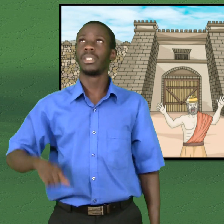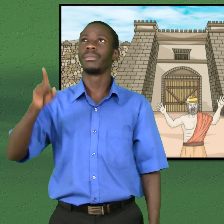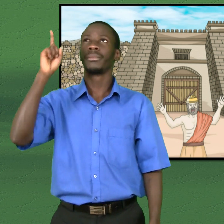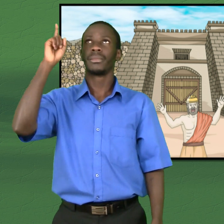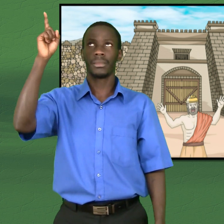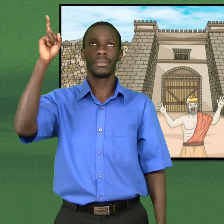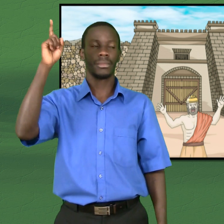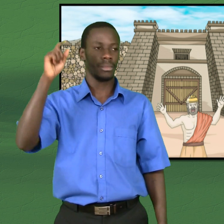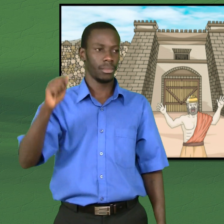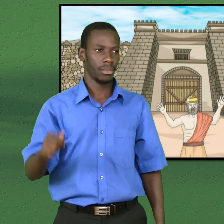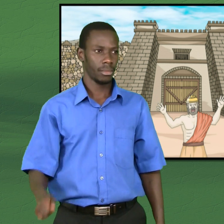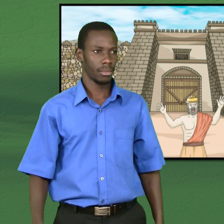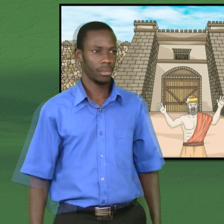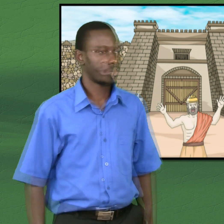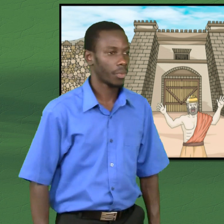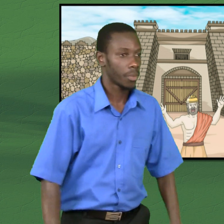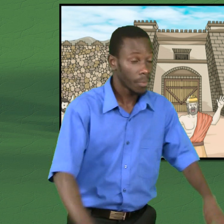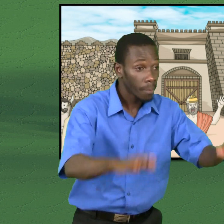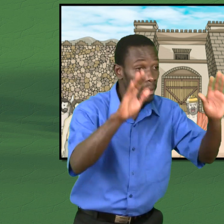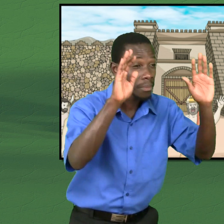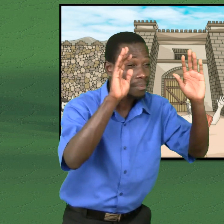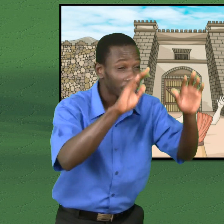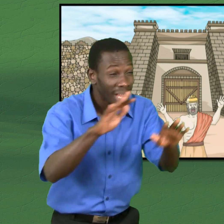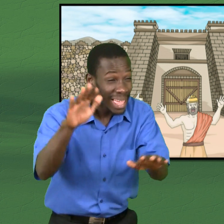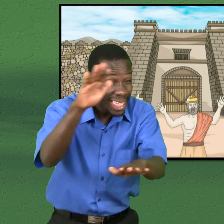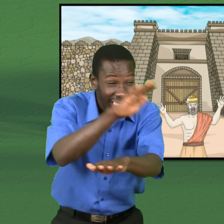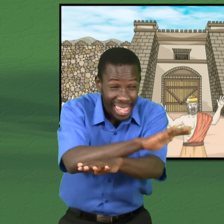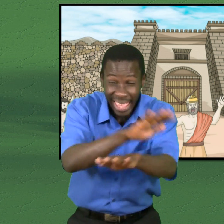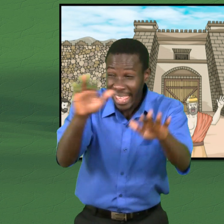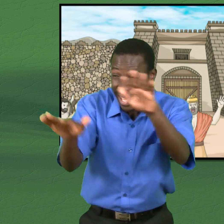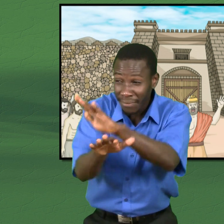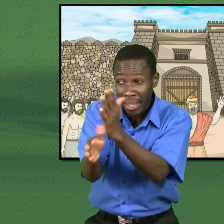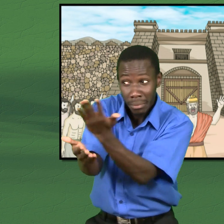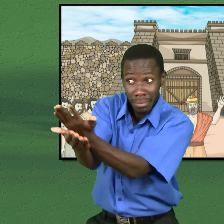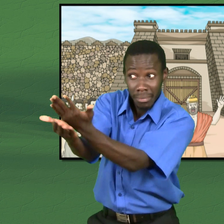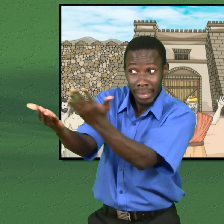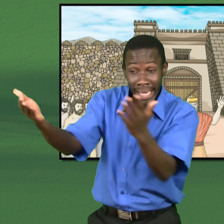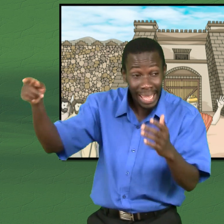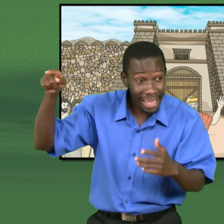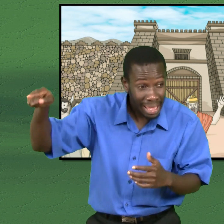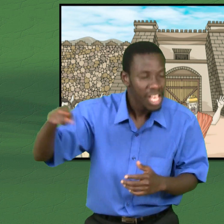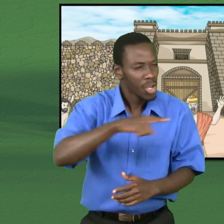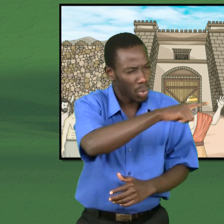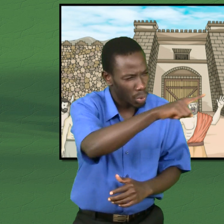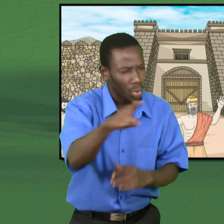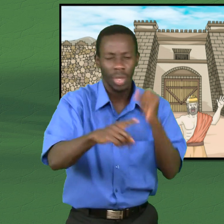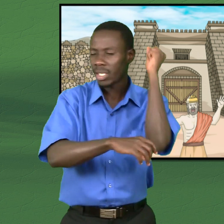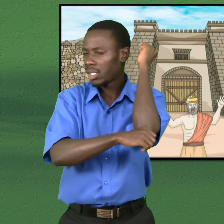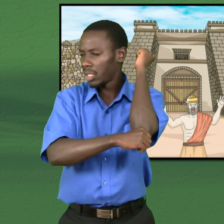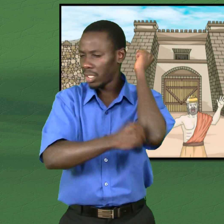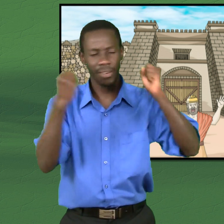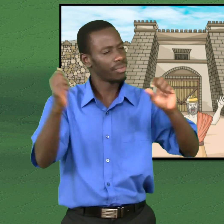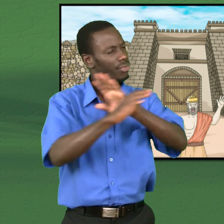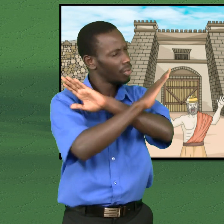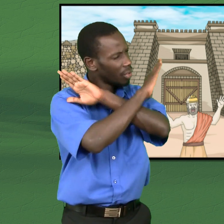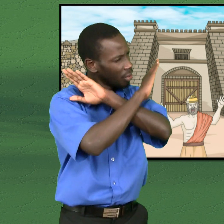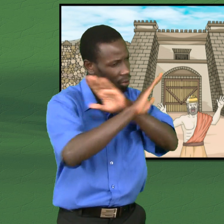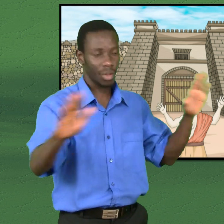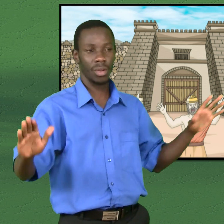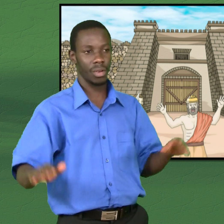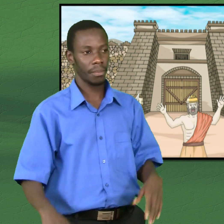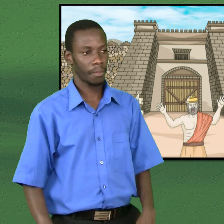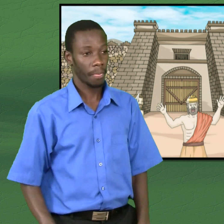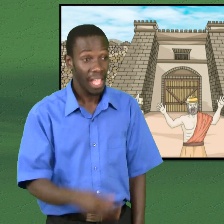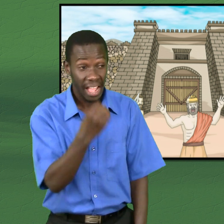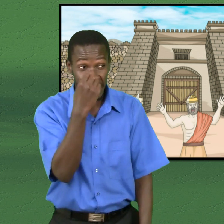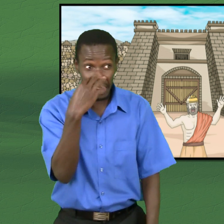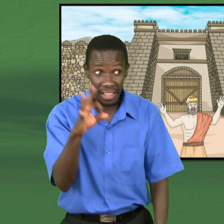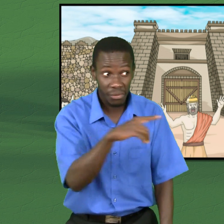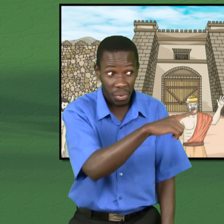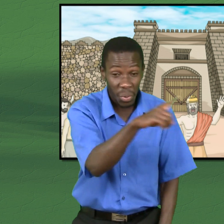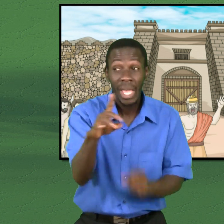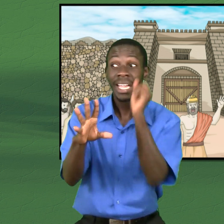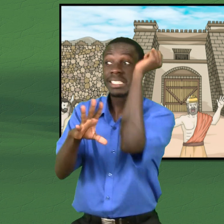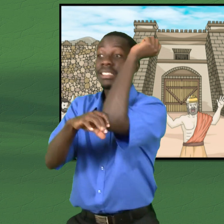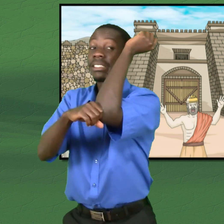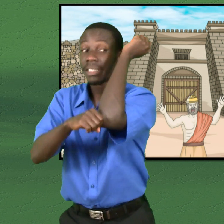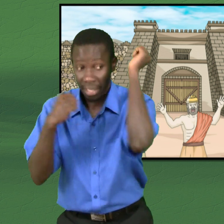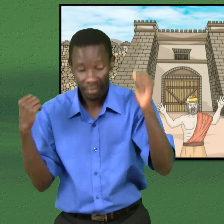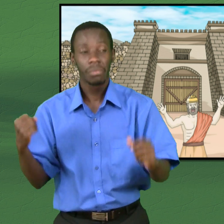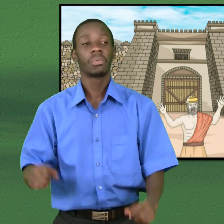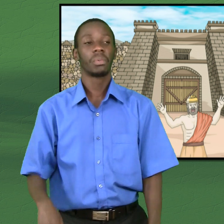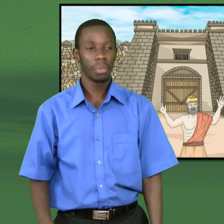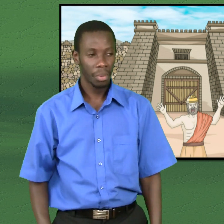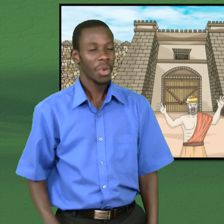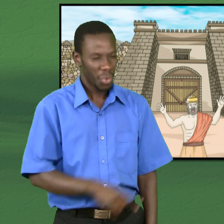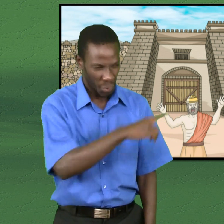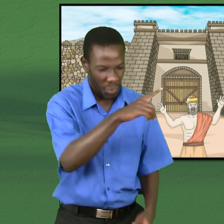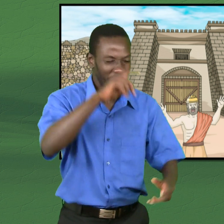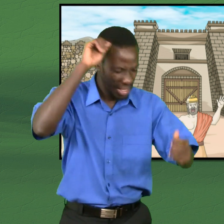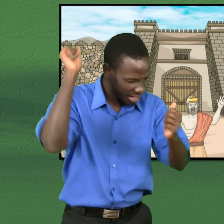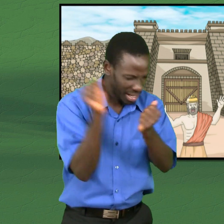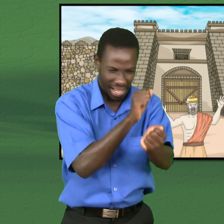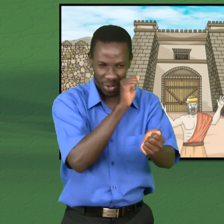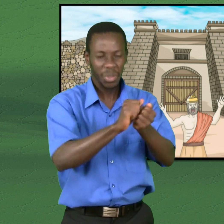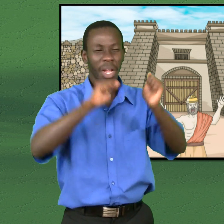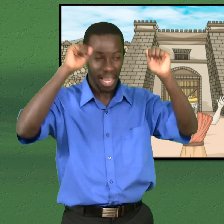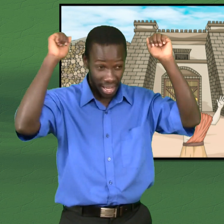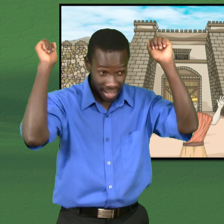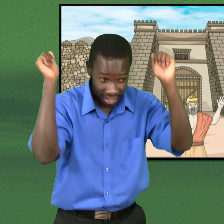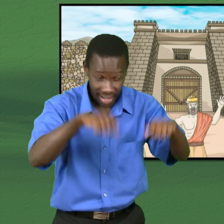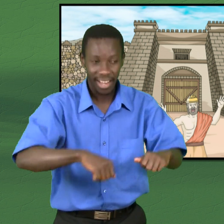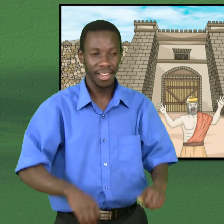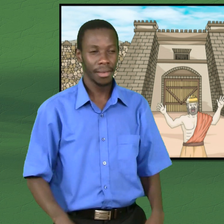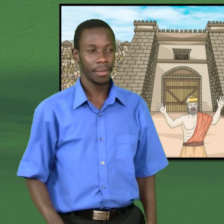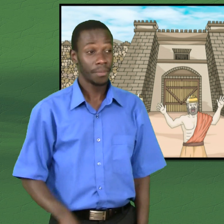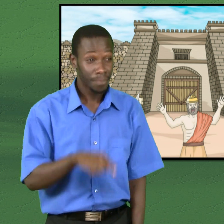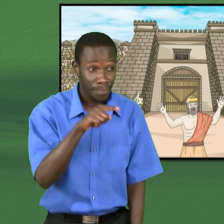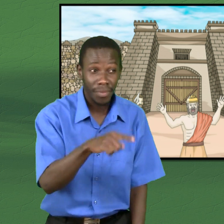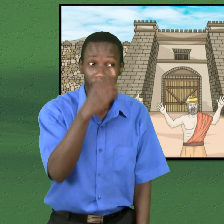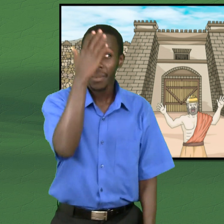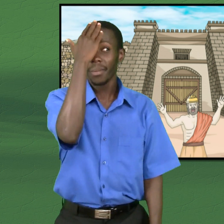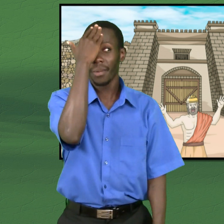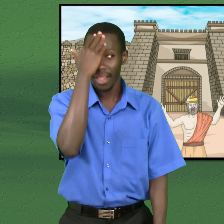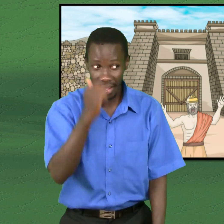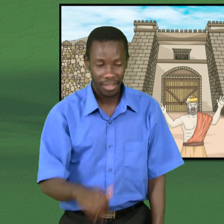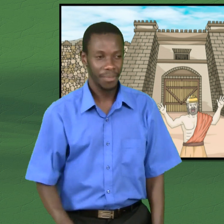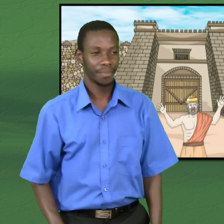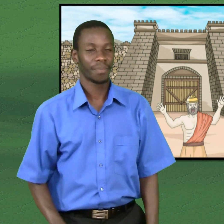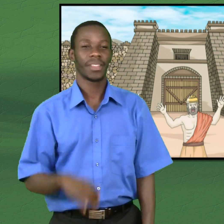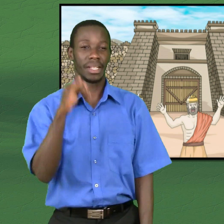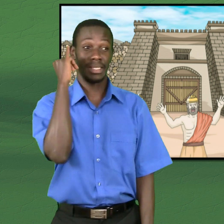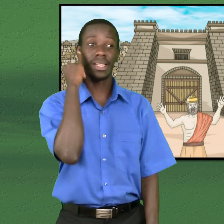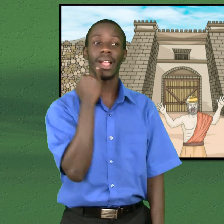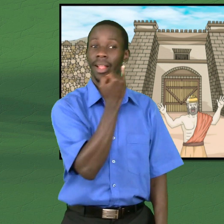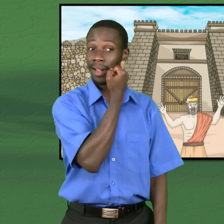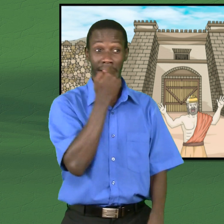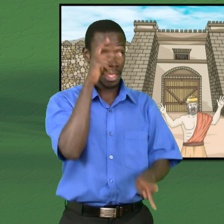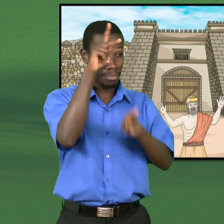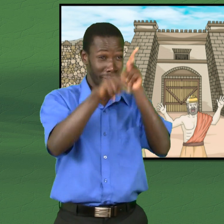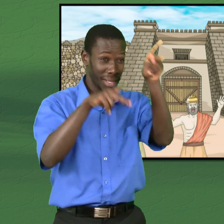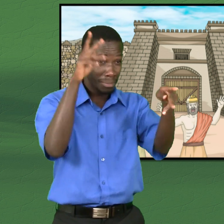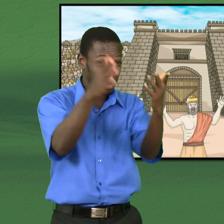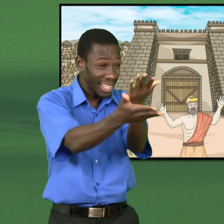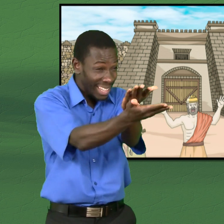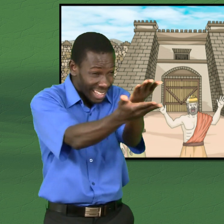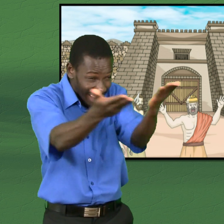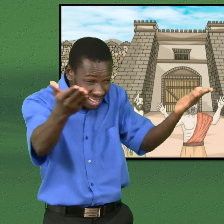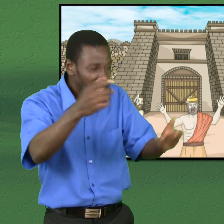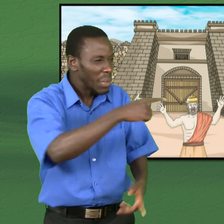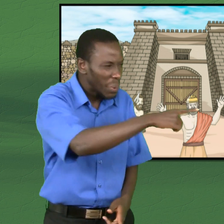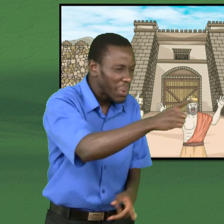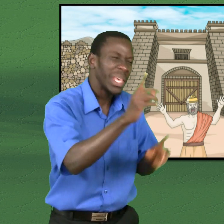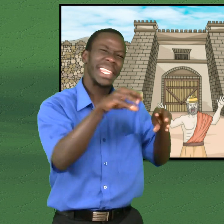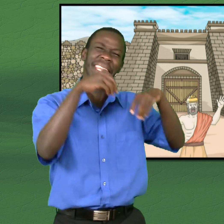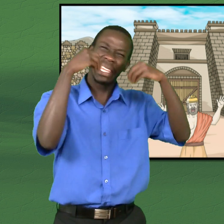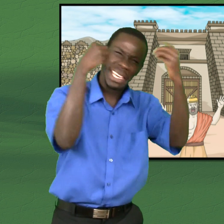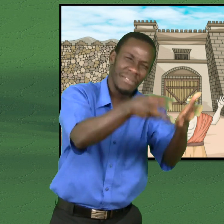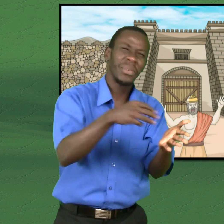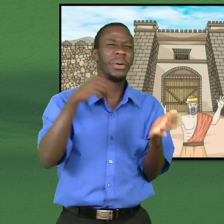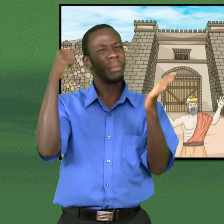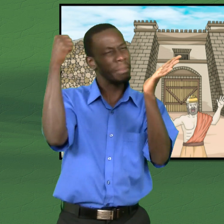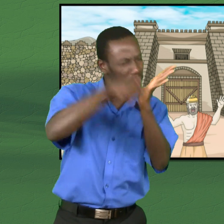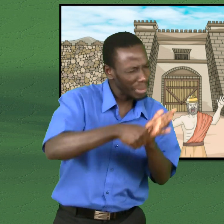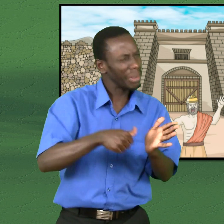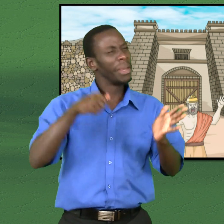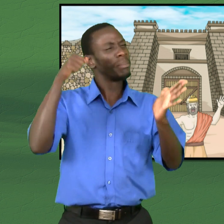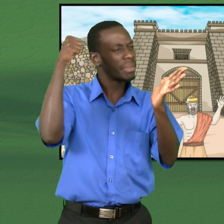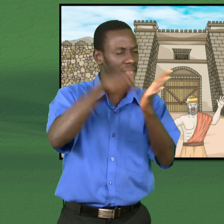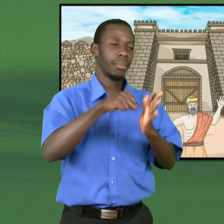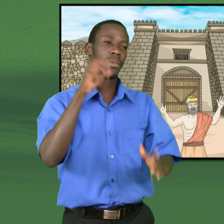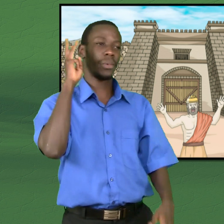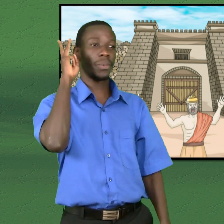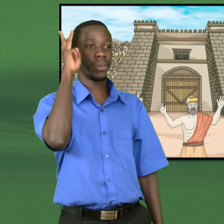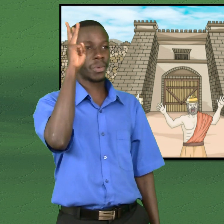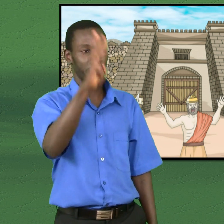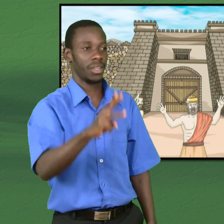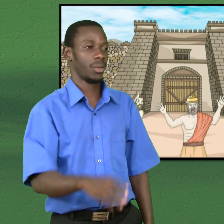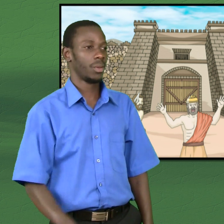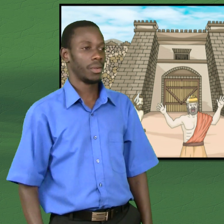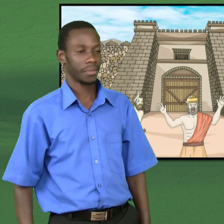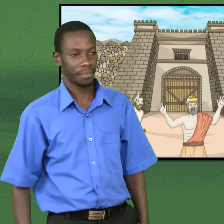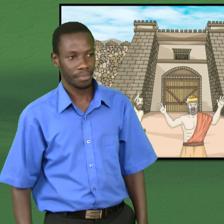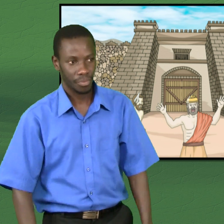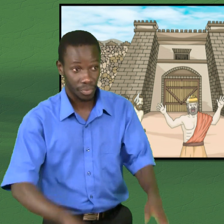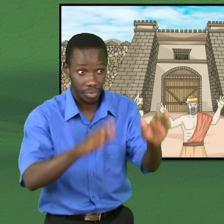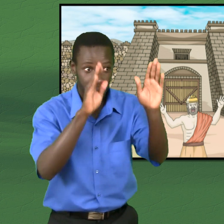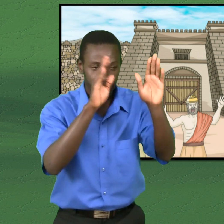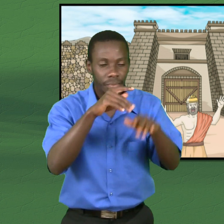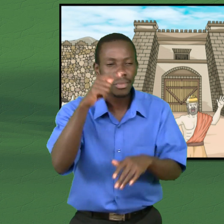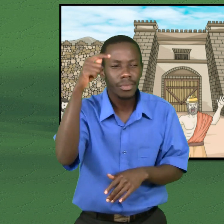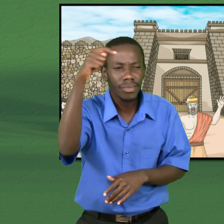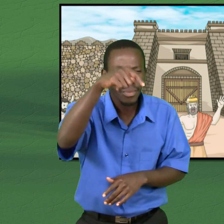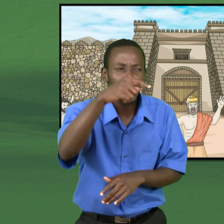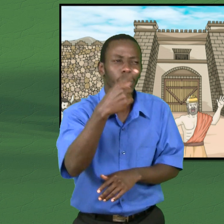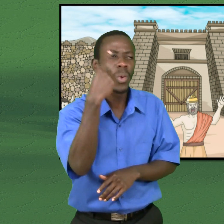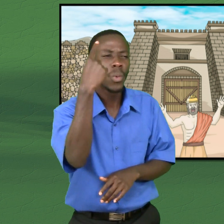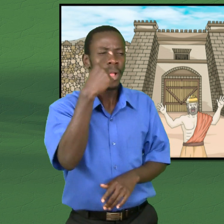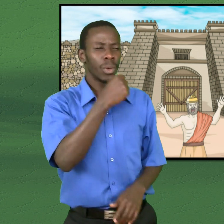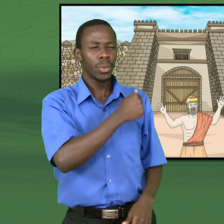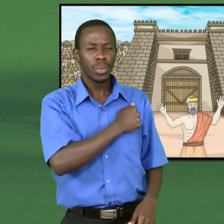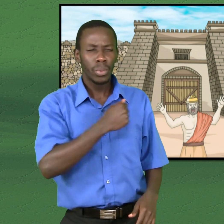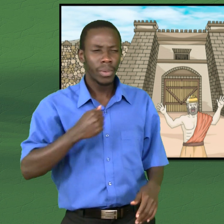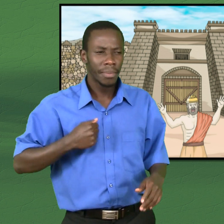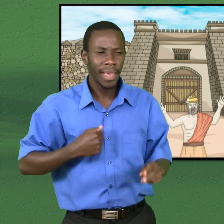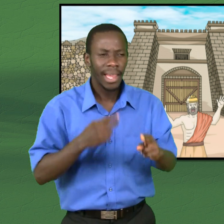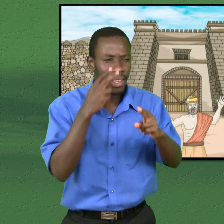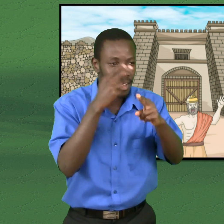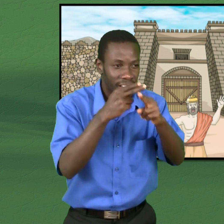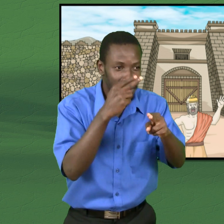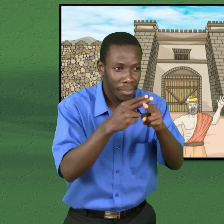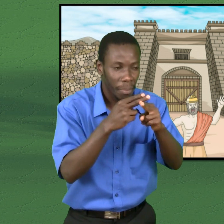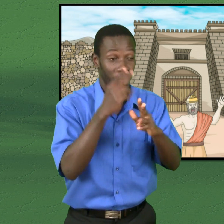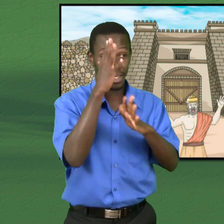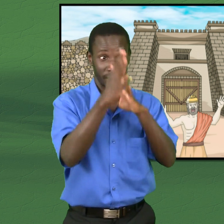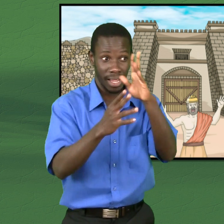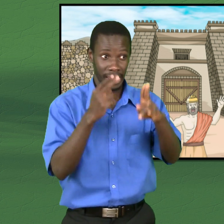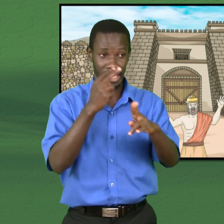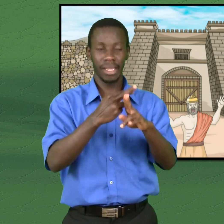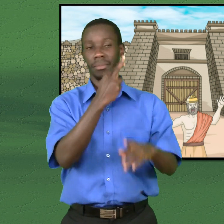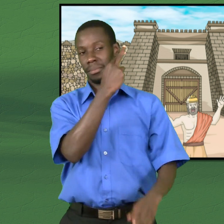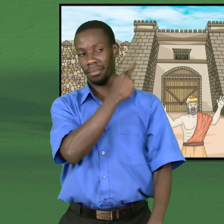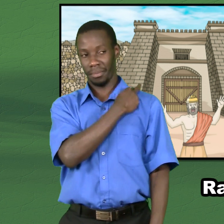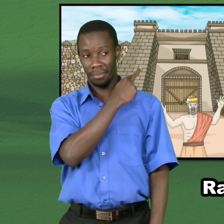But keep away from the things devoted to destruction, lest you yourself be set apart for destruction.